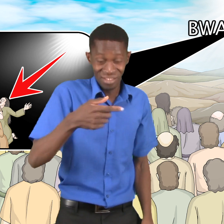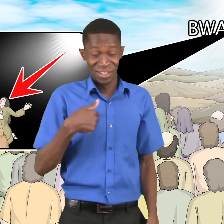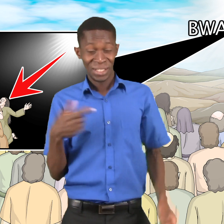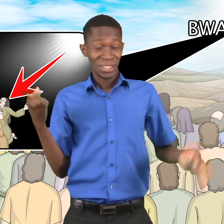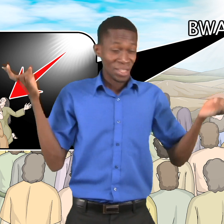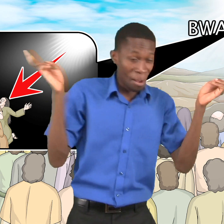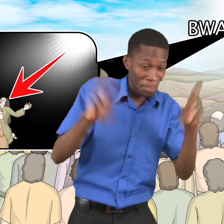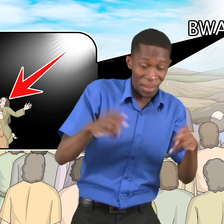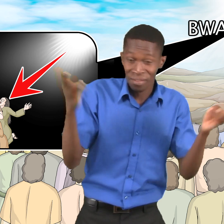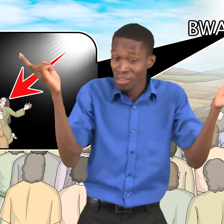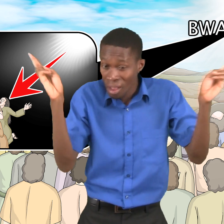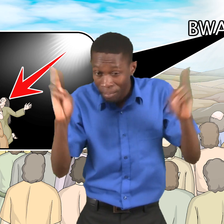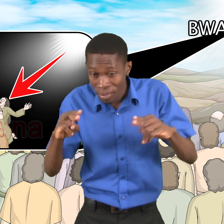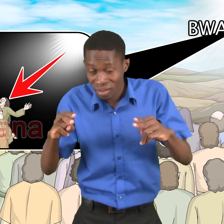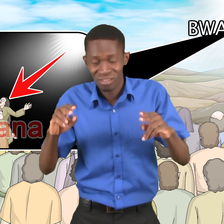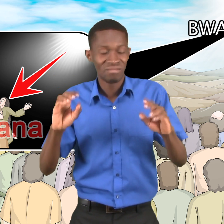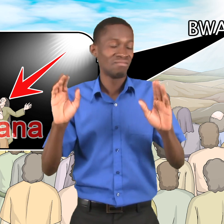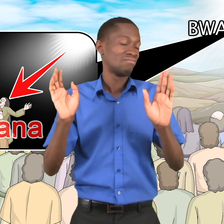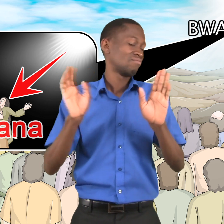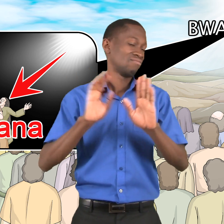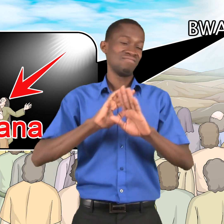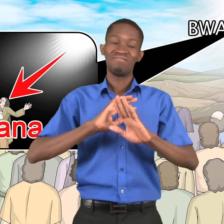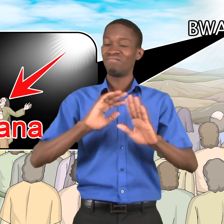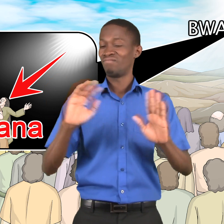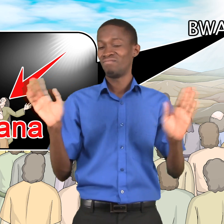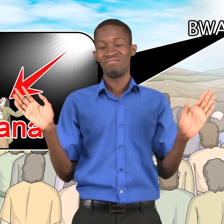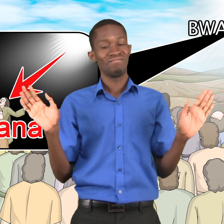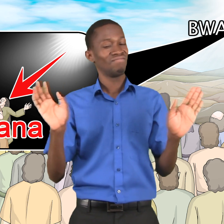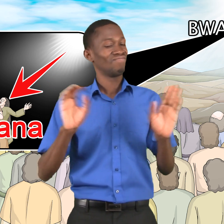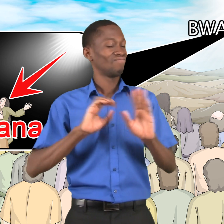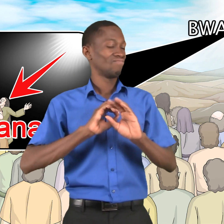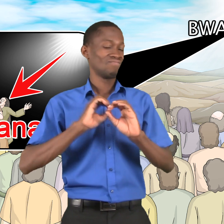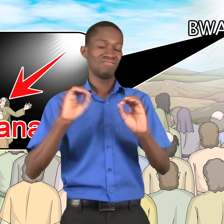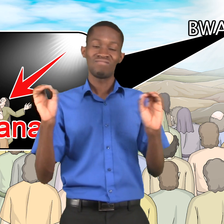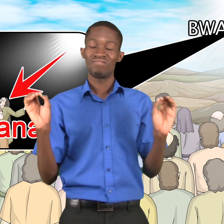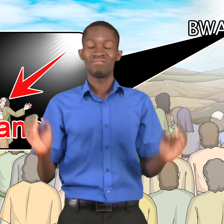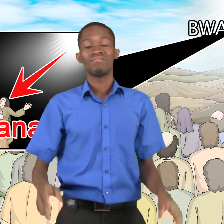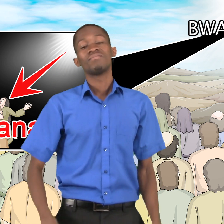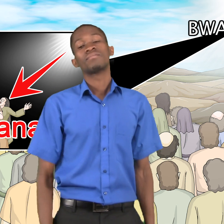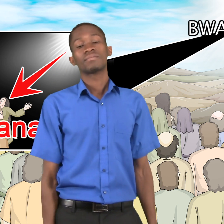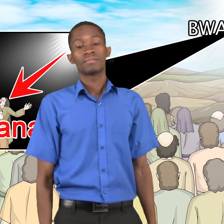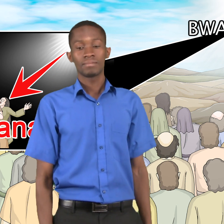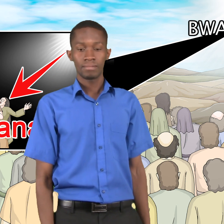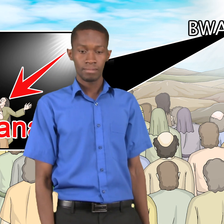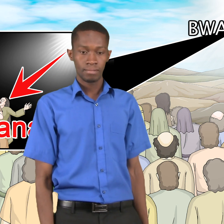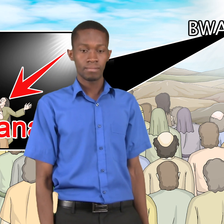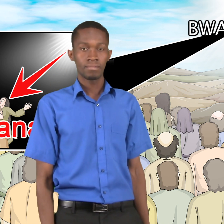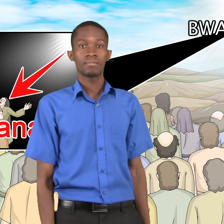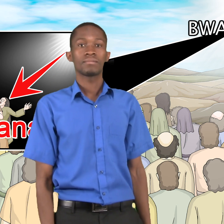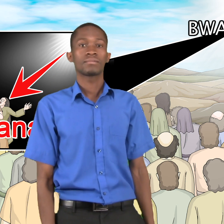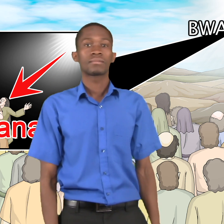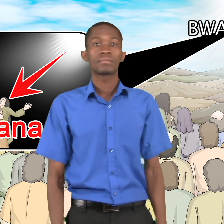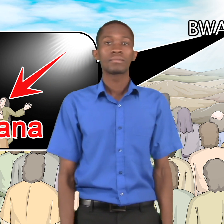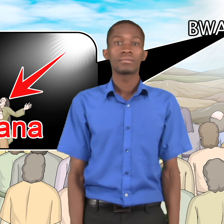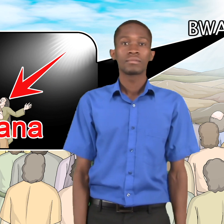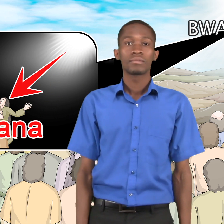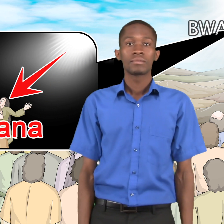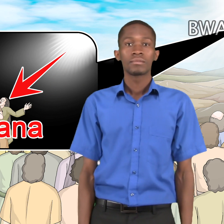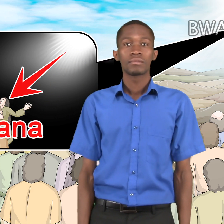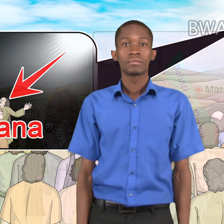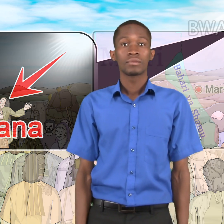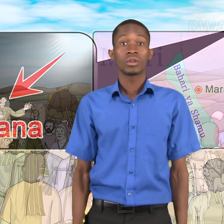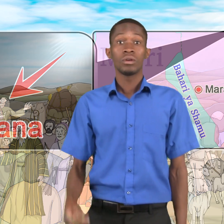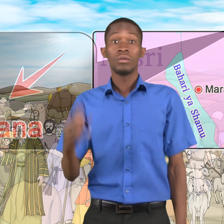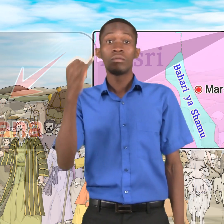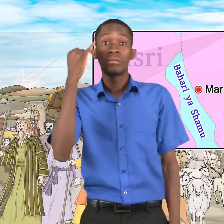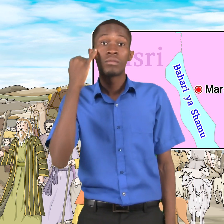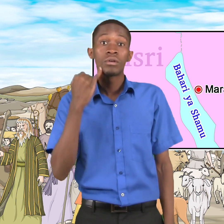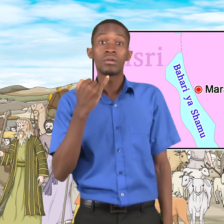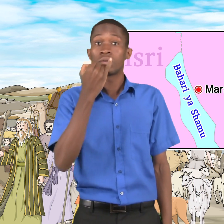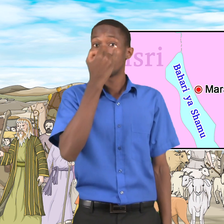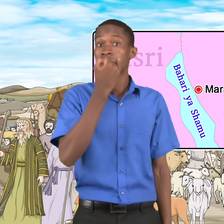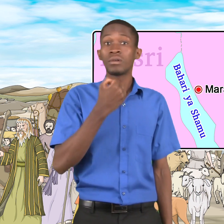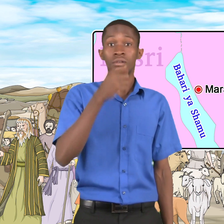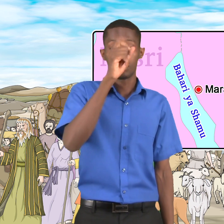For I am the LORD who heals you.”